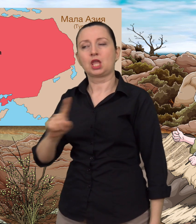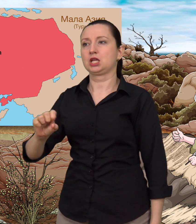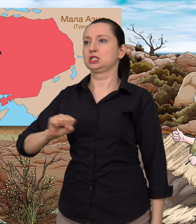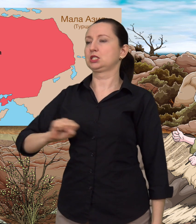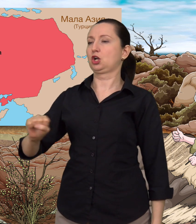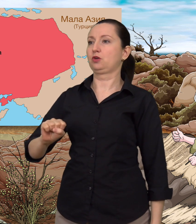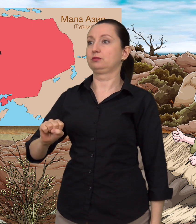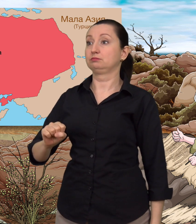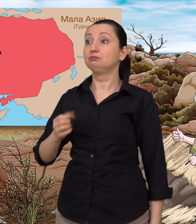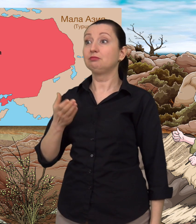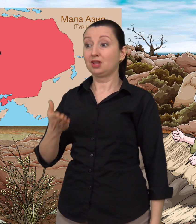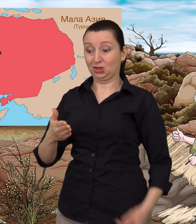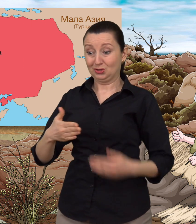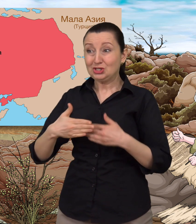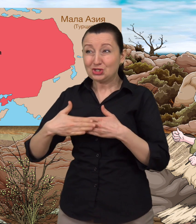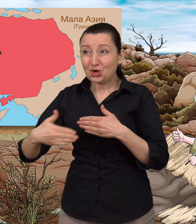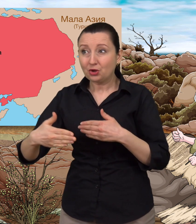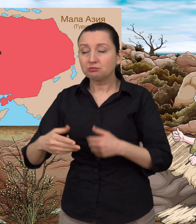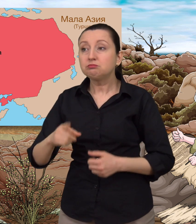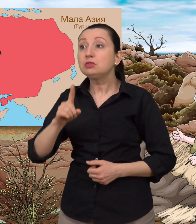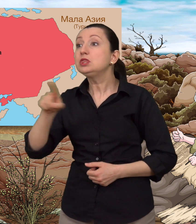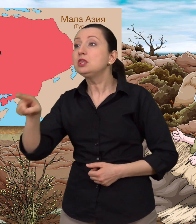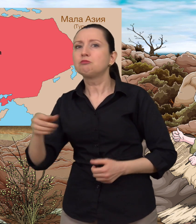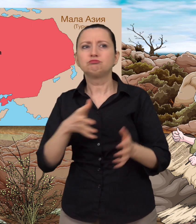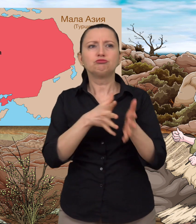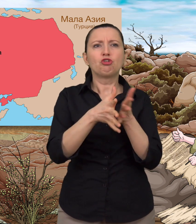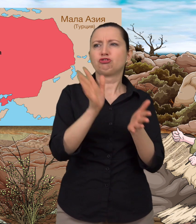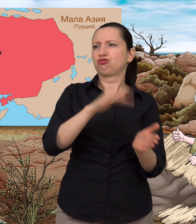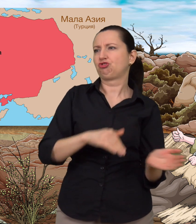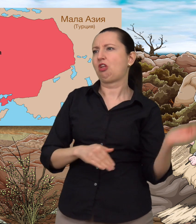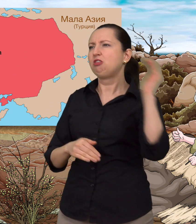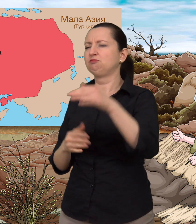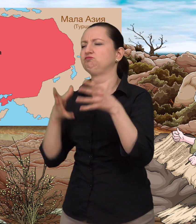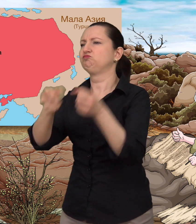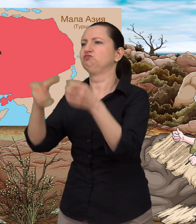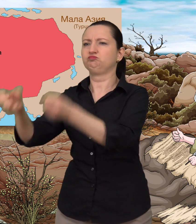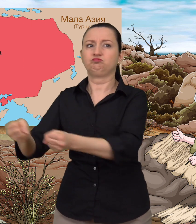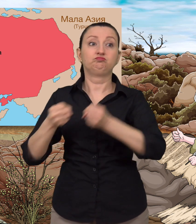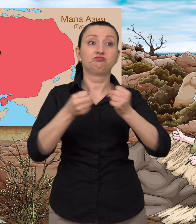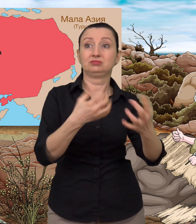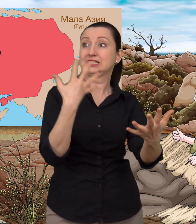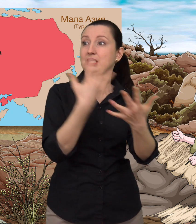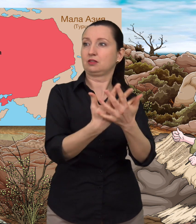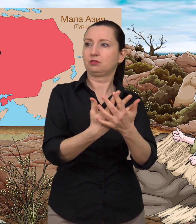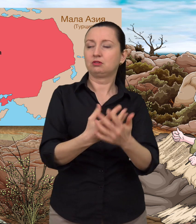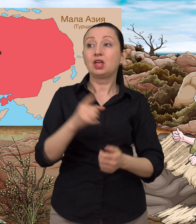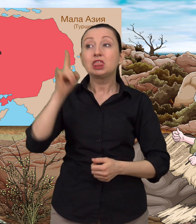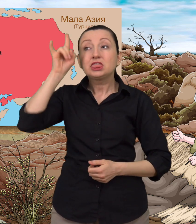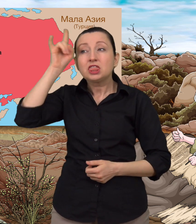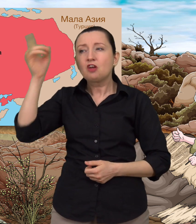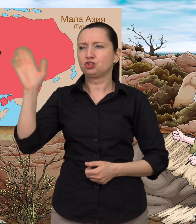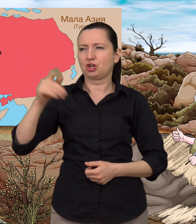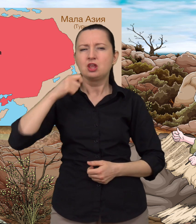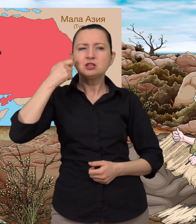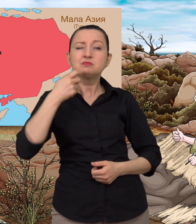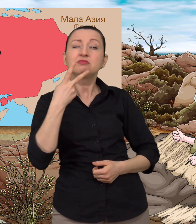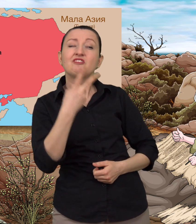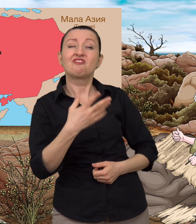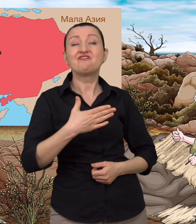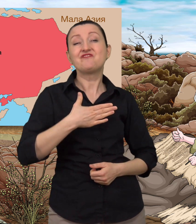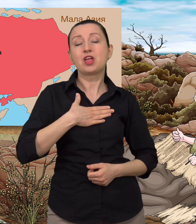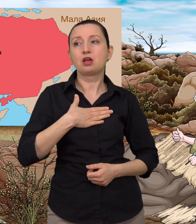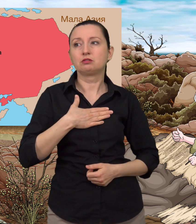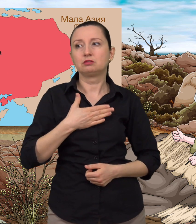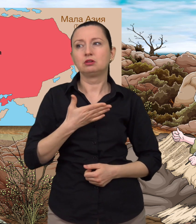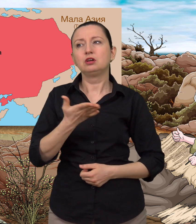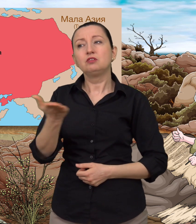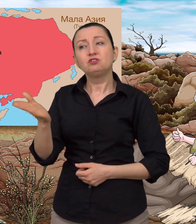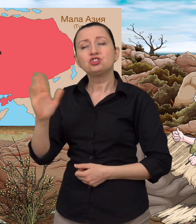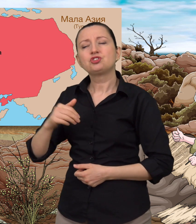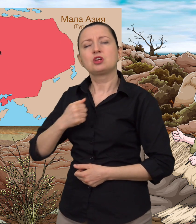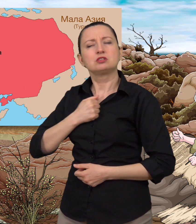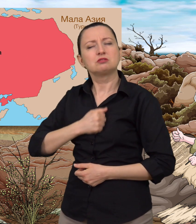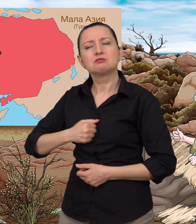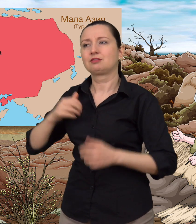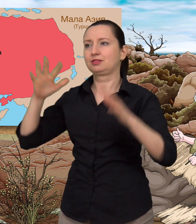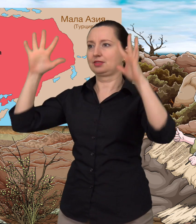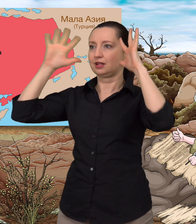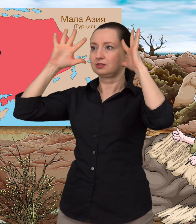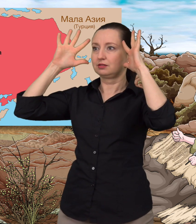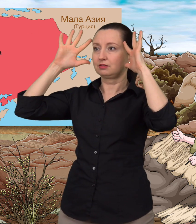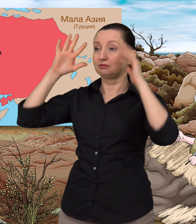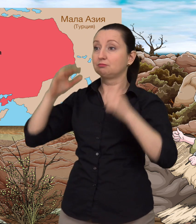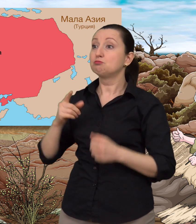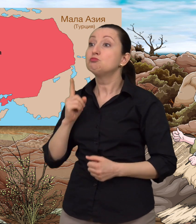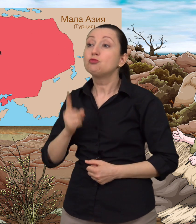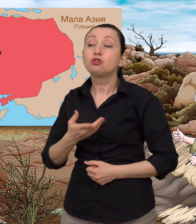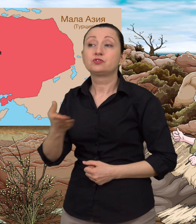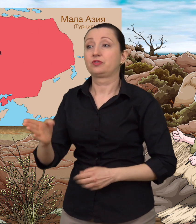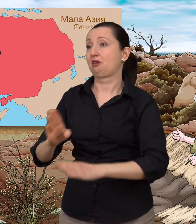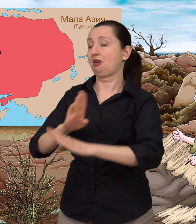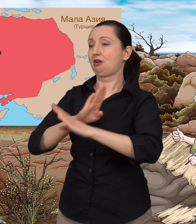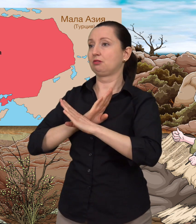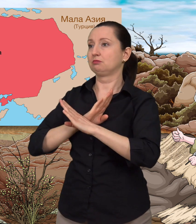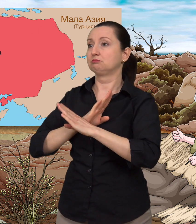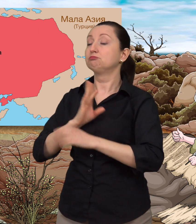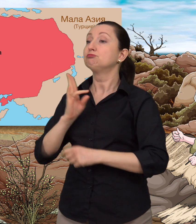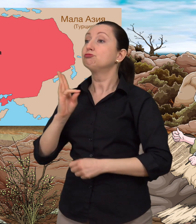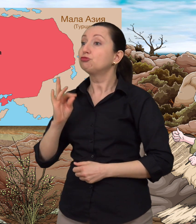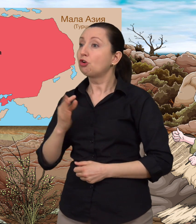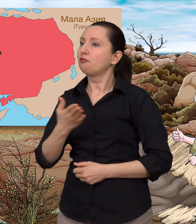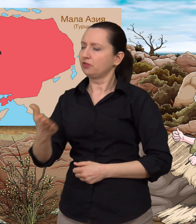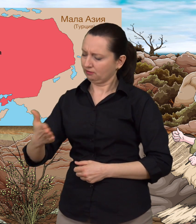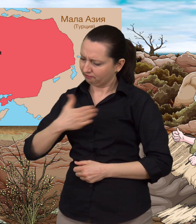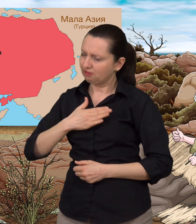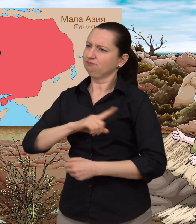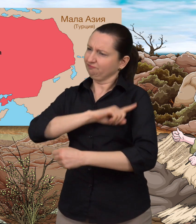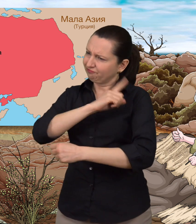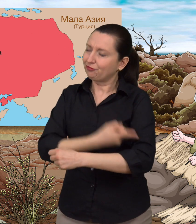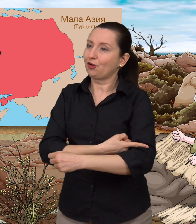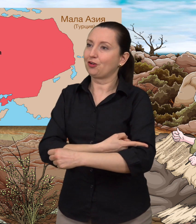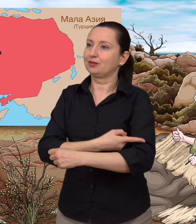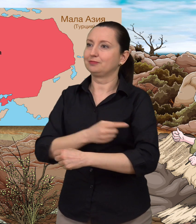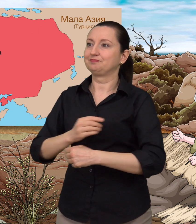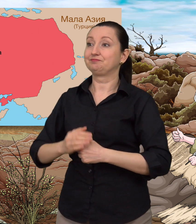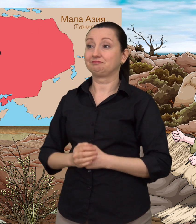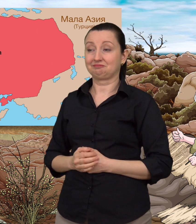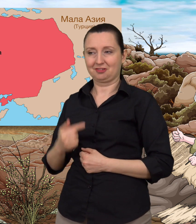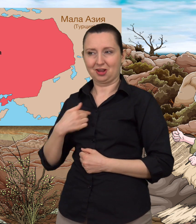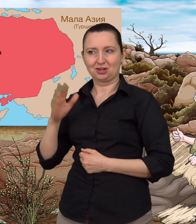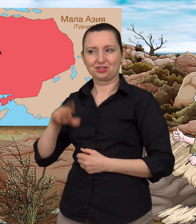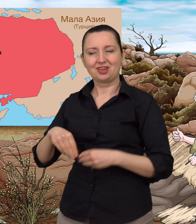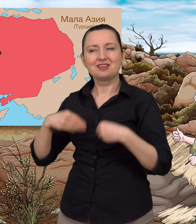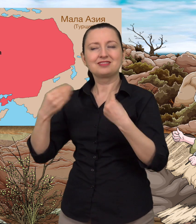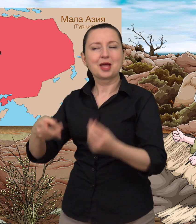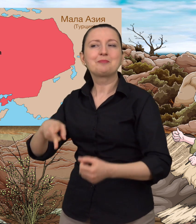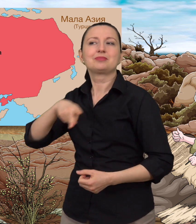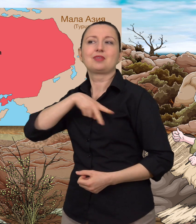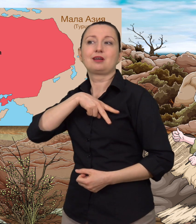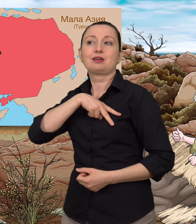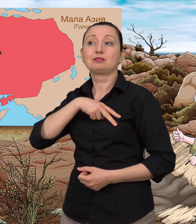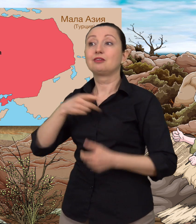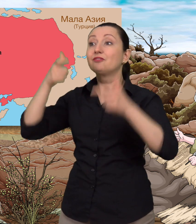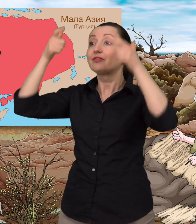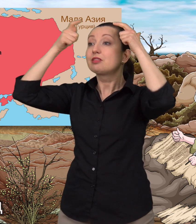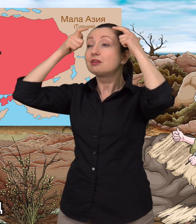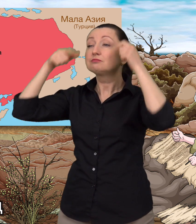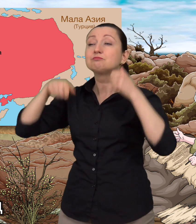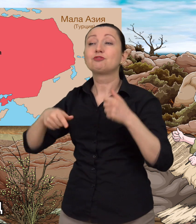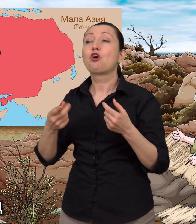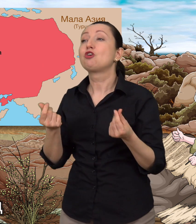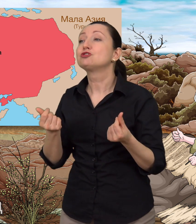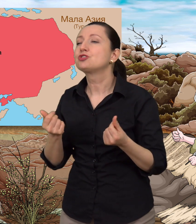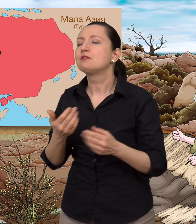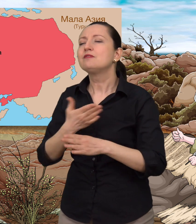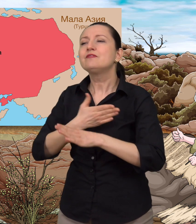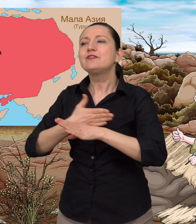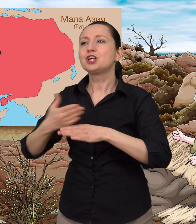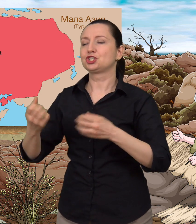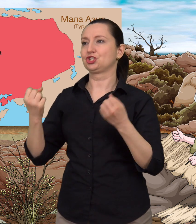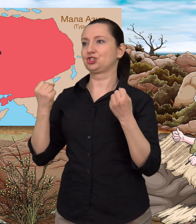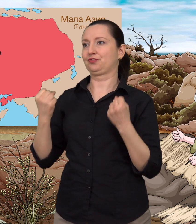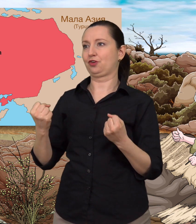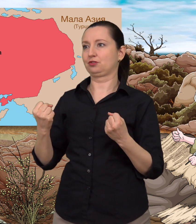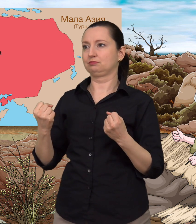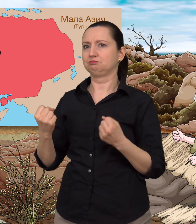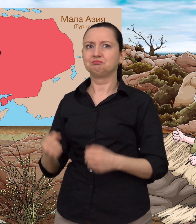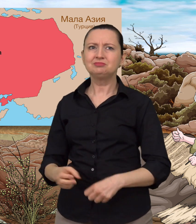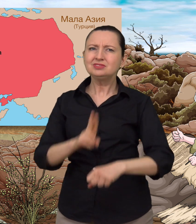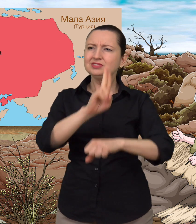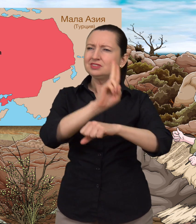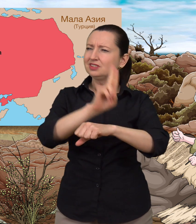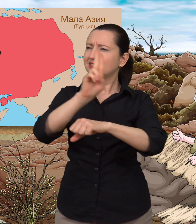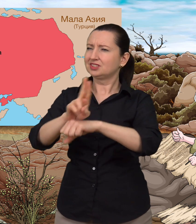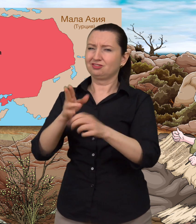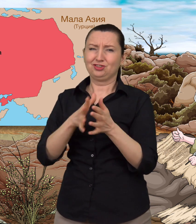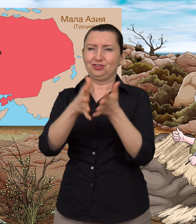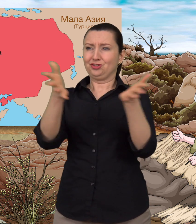Look, the devil is about to throw some of you into prison to test you, and you will suffer tribulation for ten days.